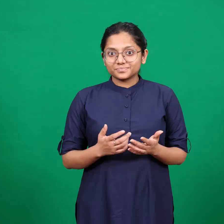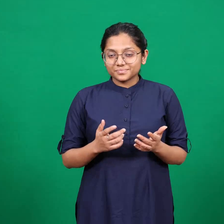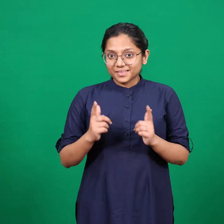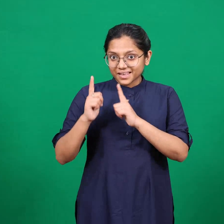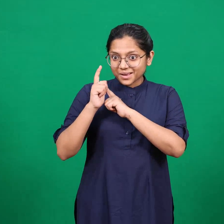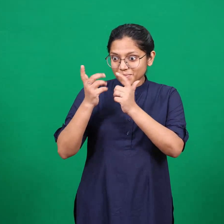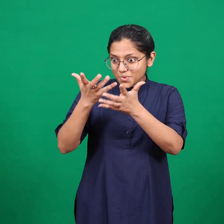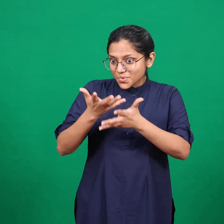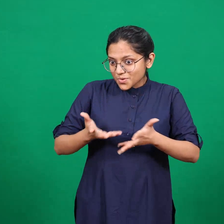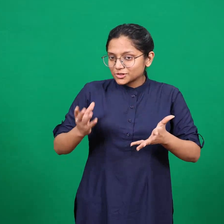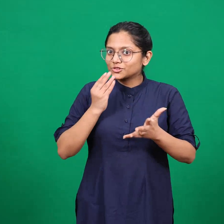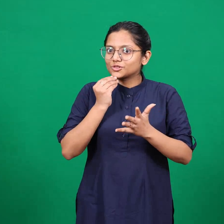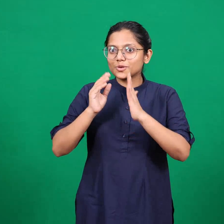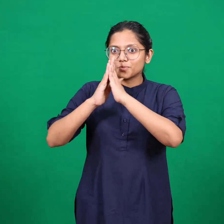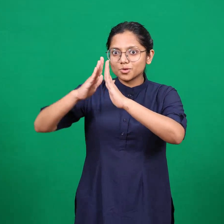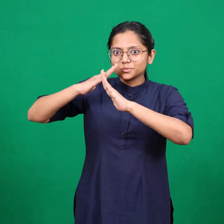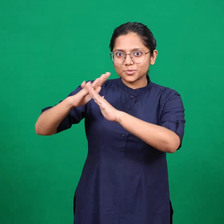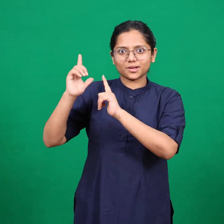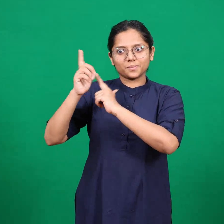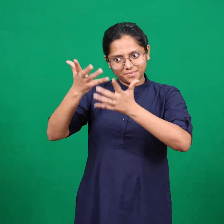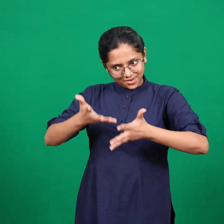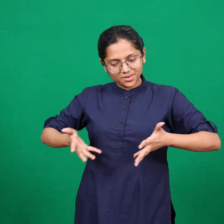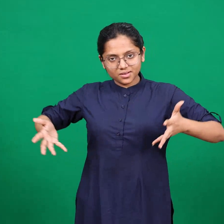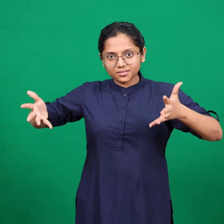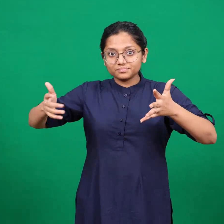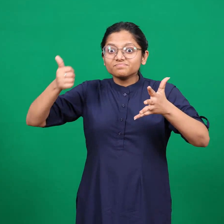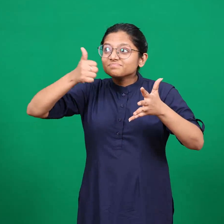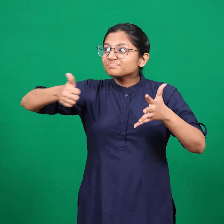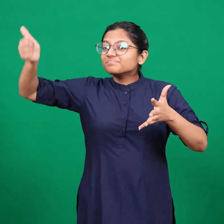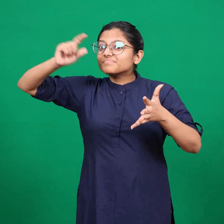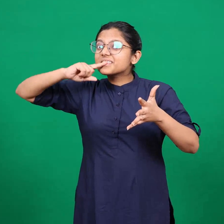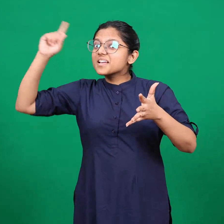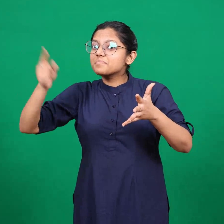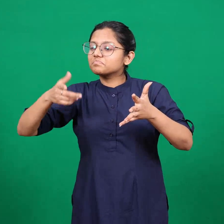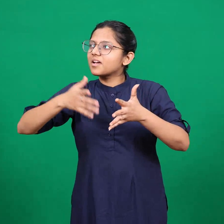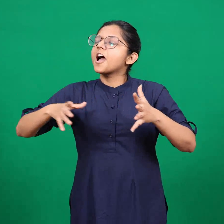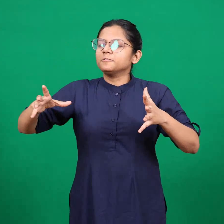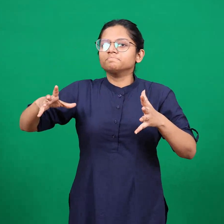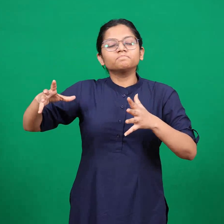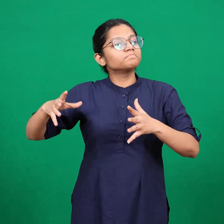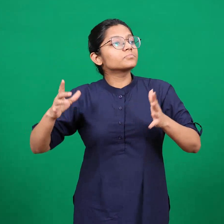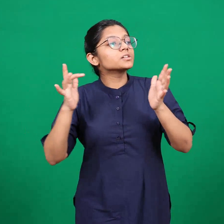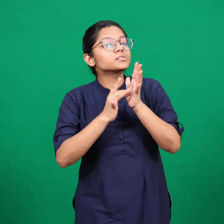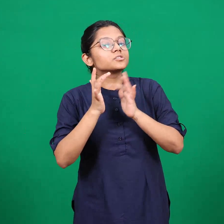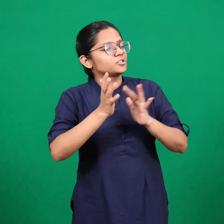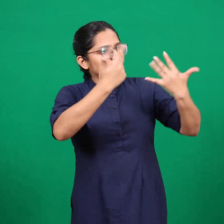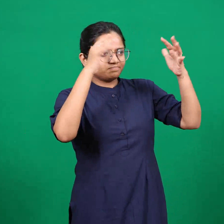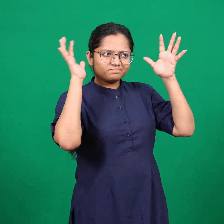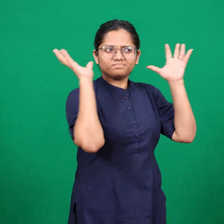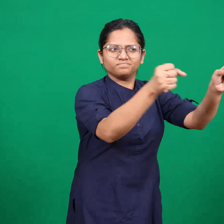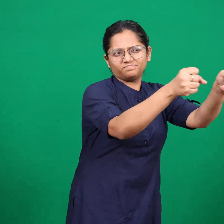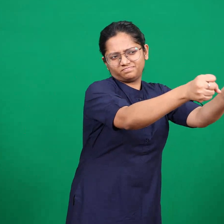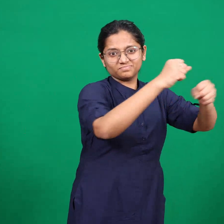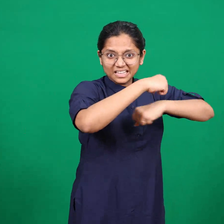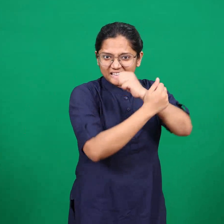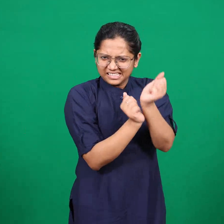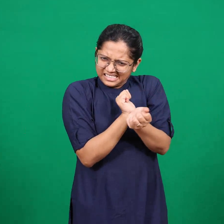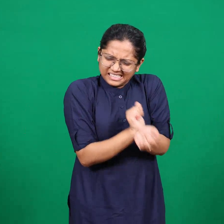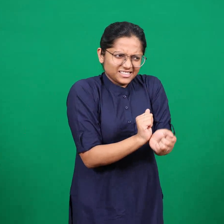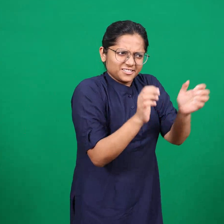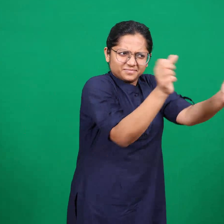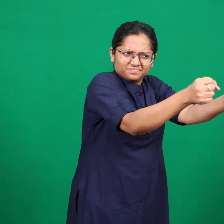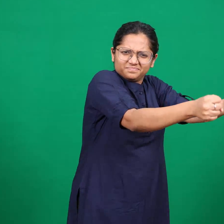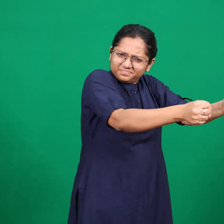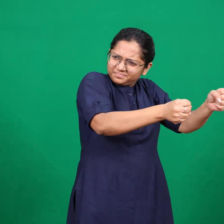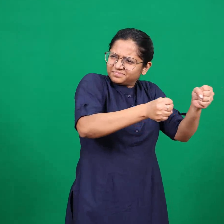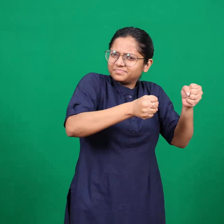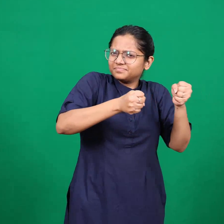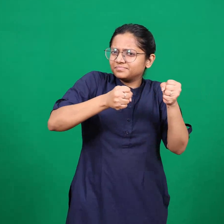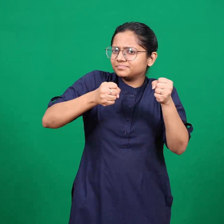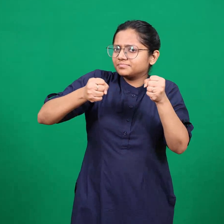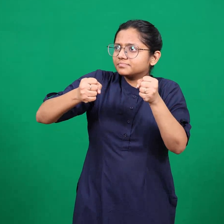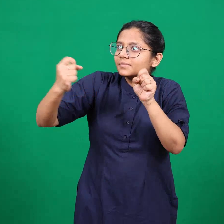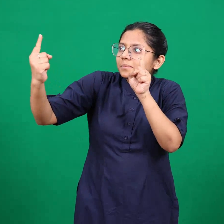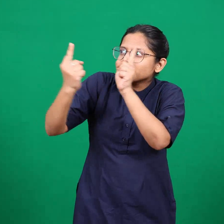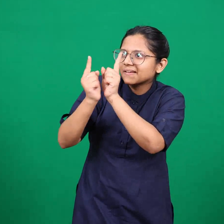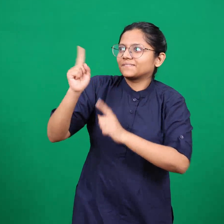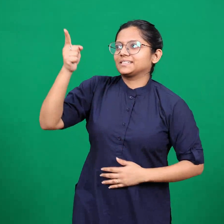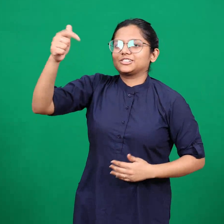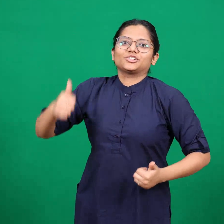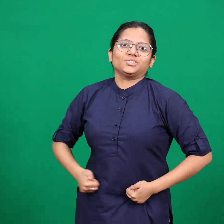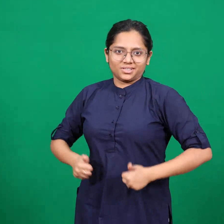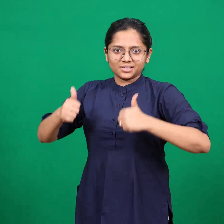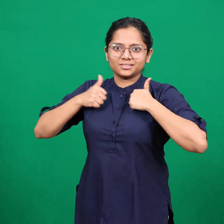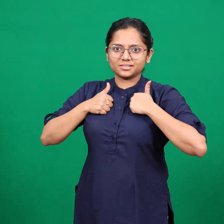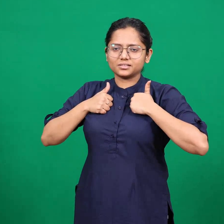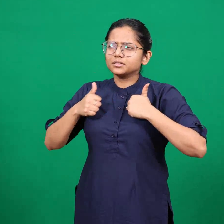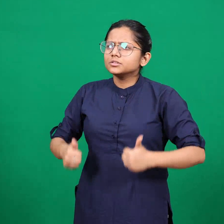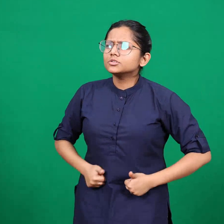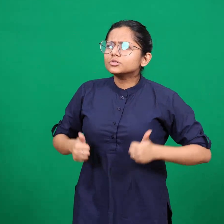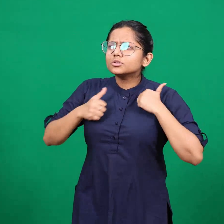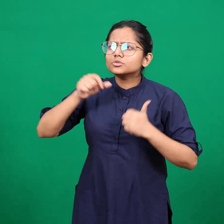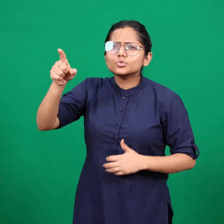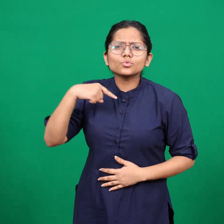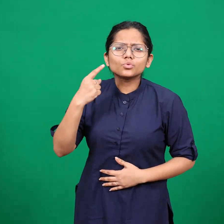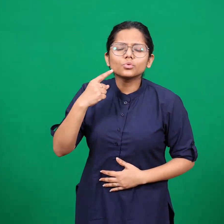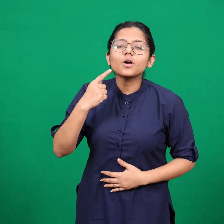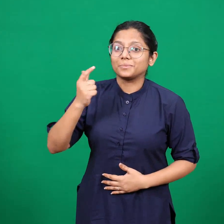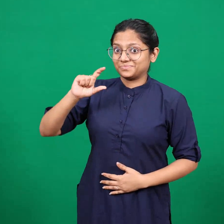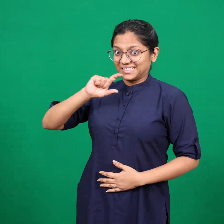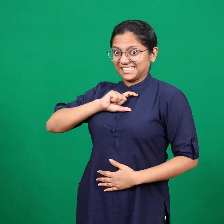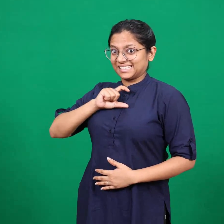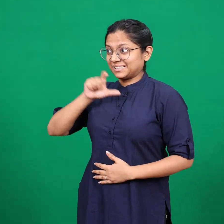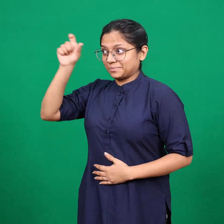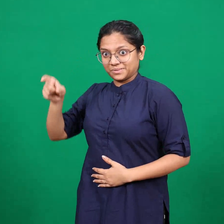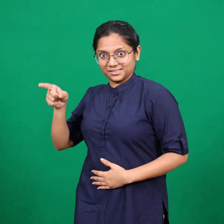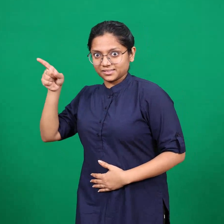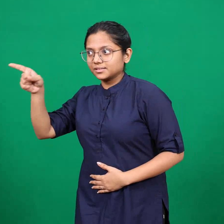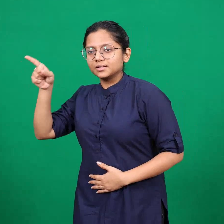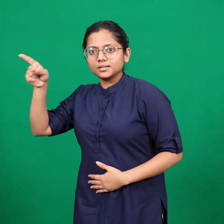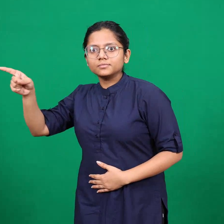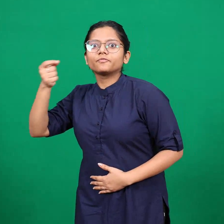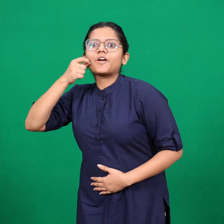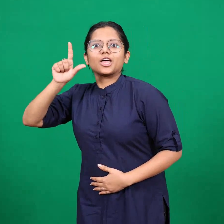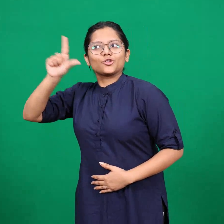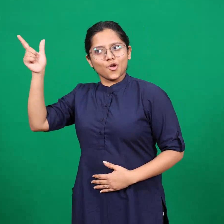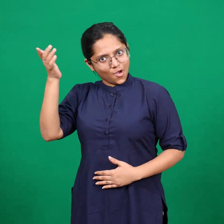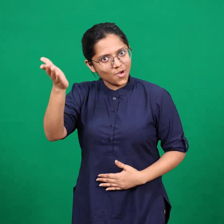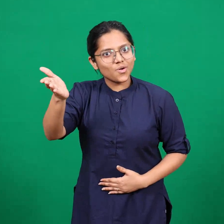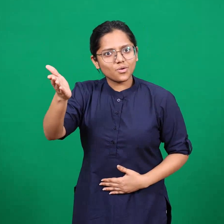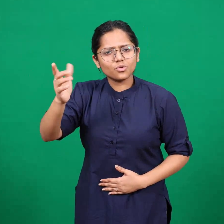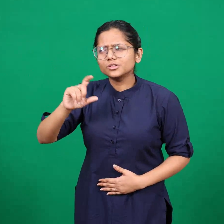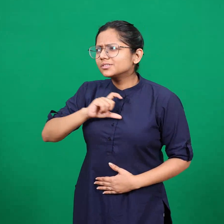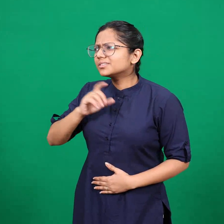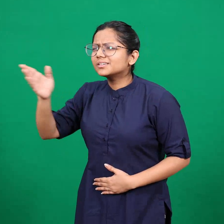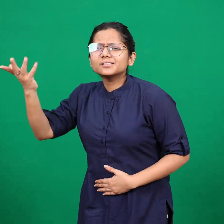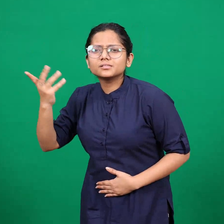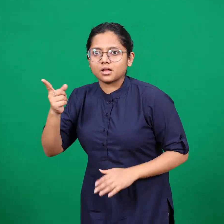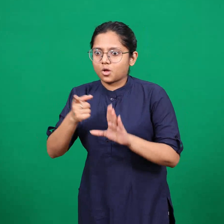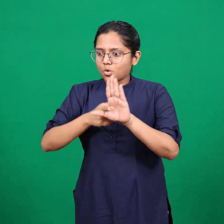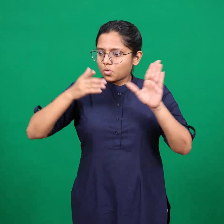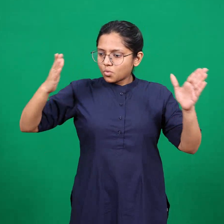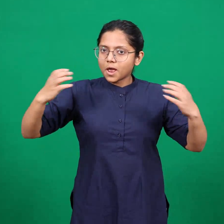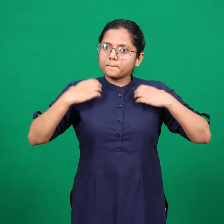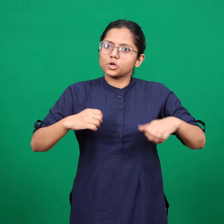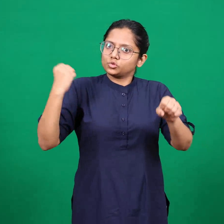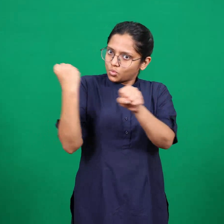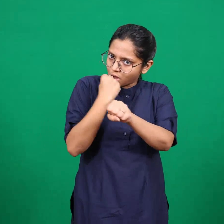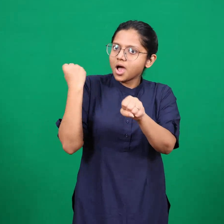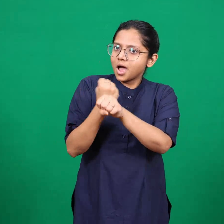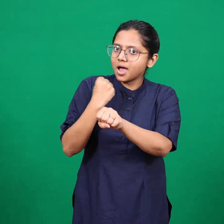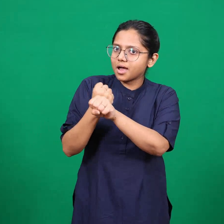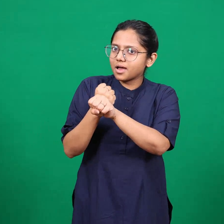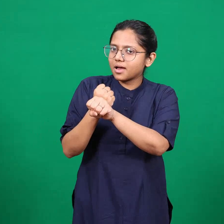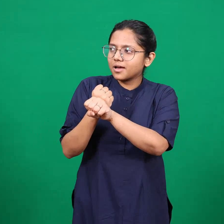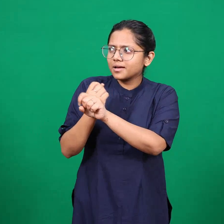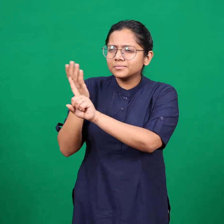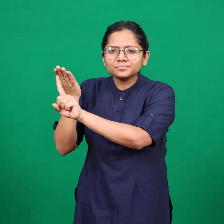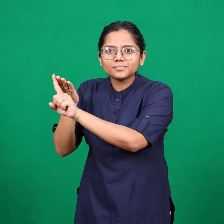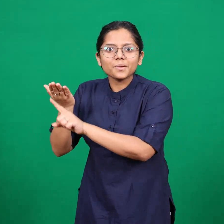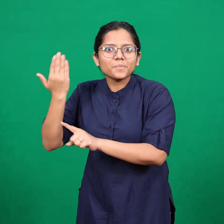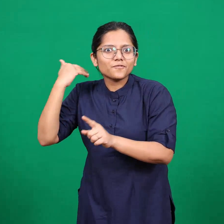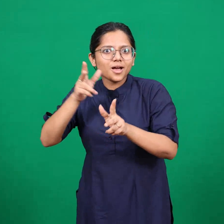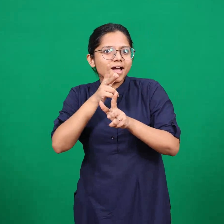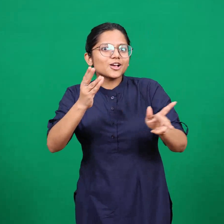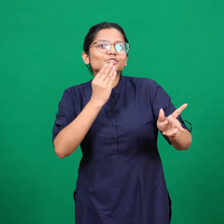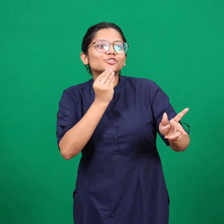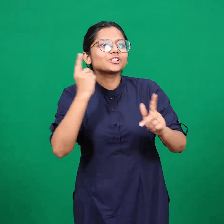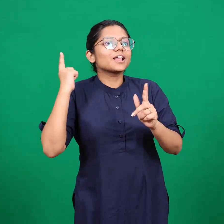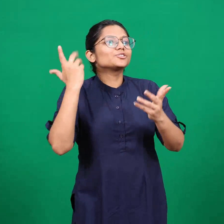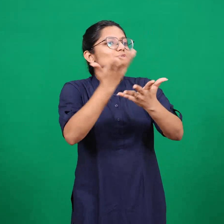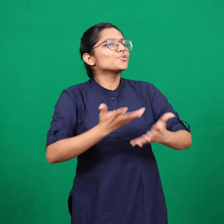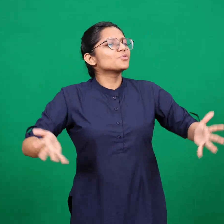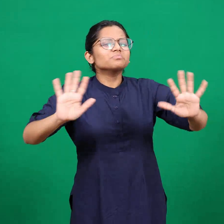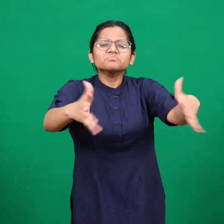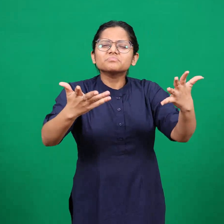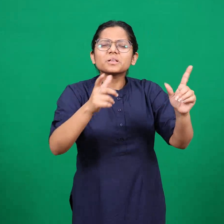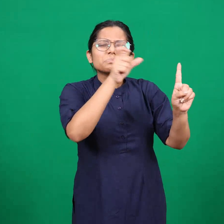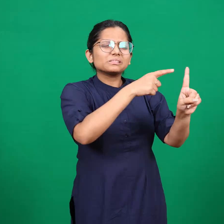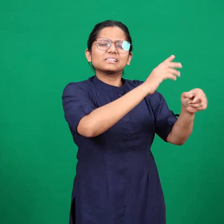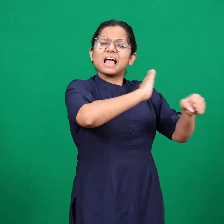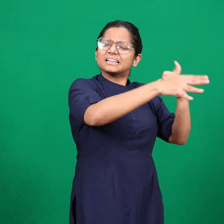Then the band of soldiers, with its commander and the officers of the Jews, arrested Jesus and bound Him. They brought Him first to Annas, who was the father-in-law of Caiaphas, the high priest that year.